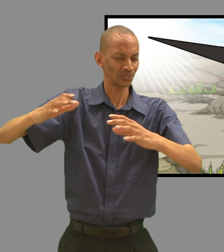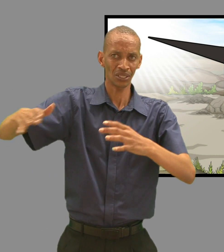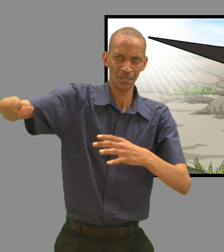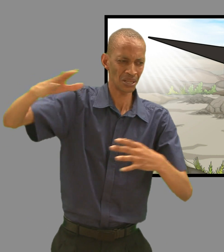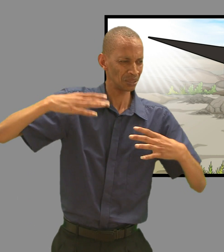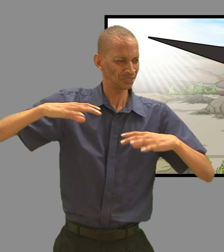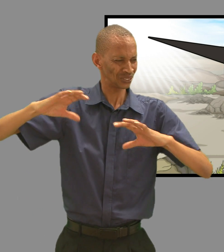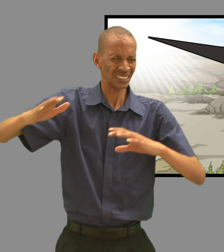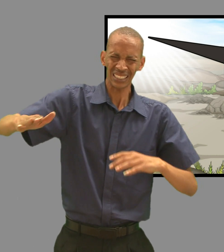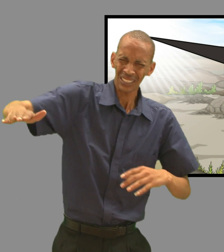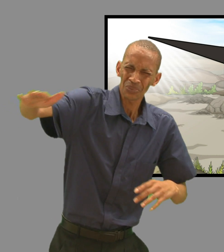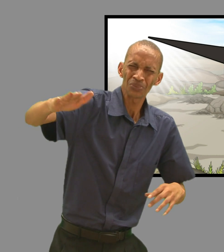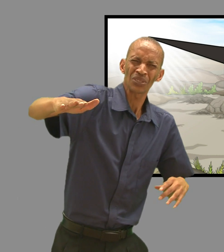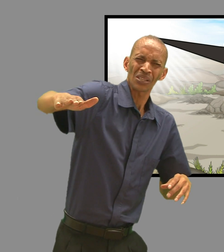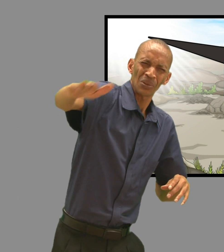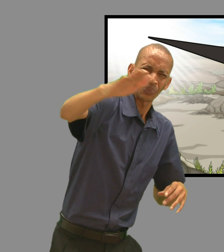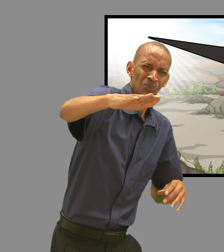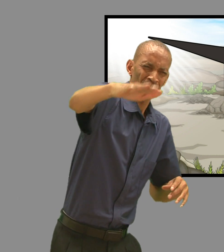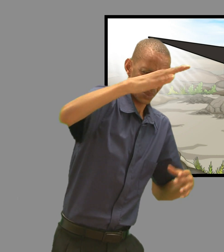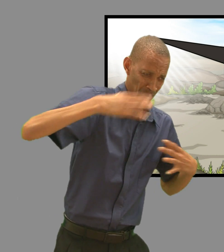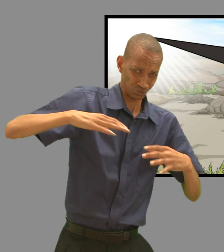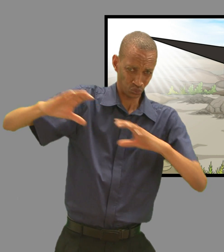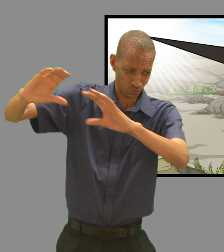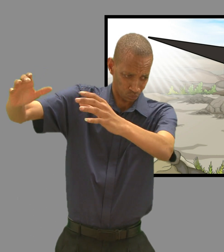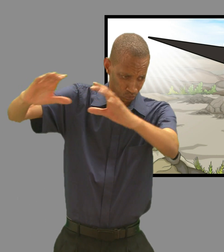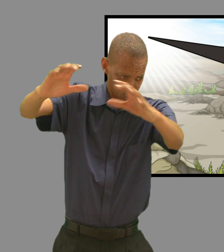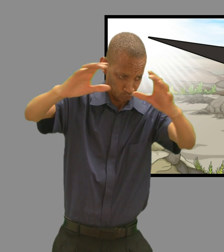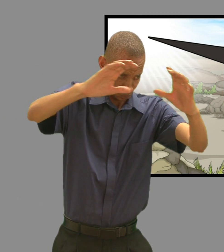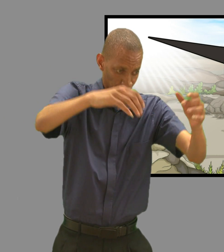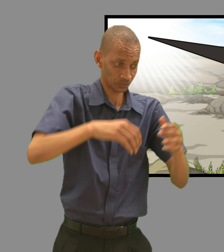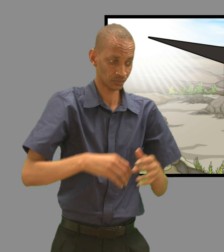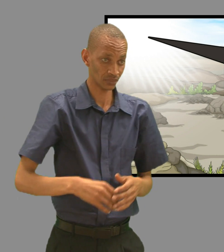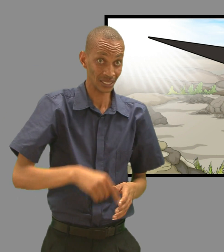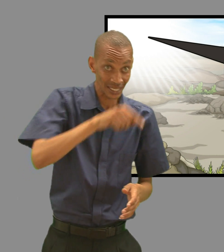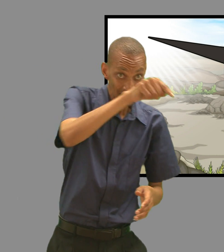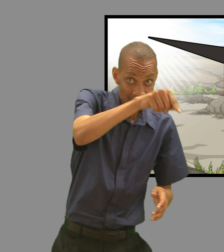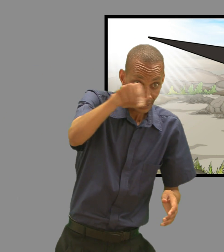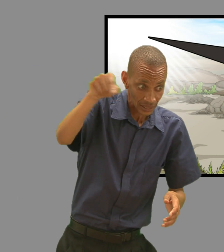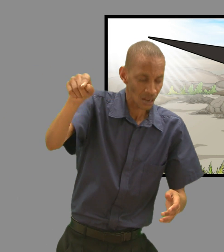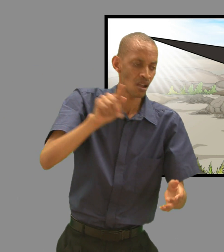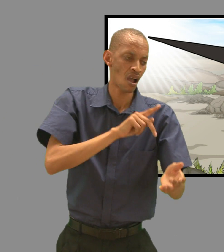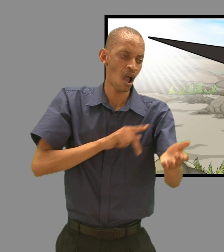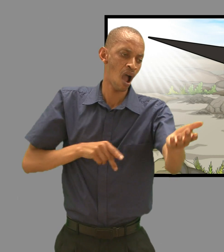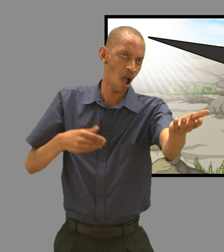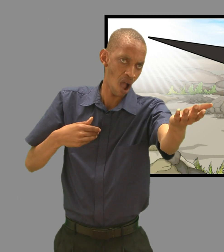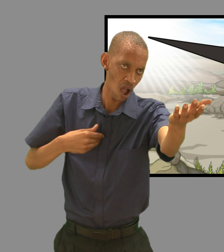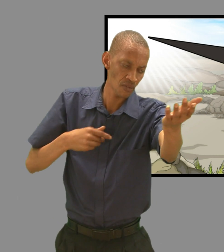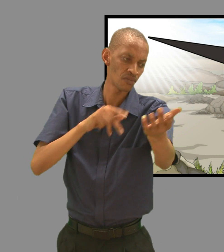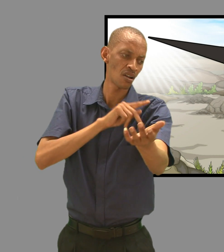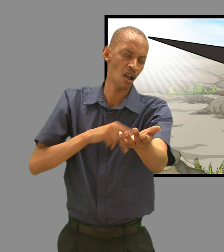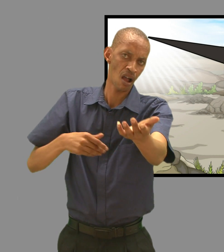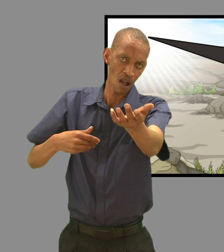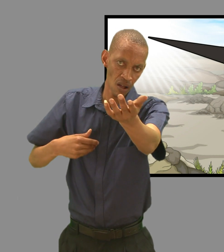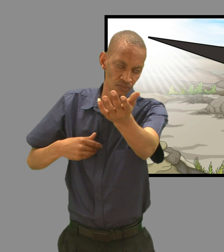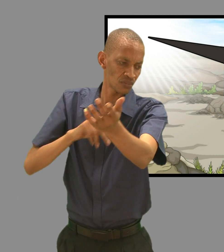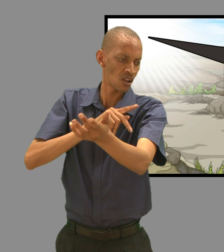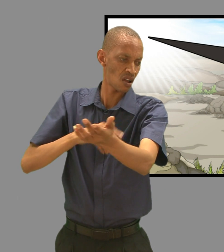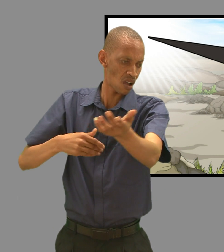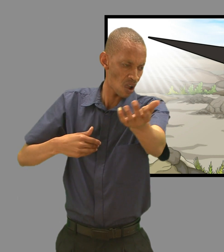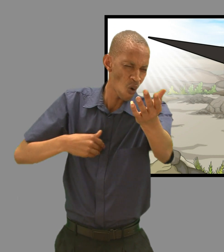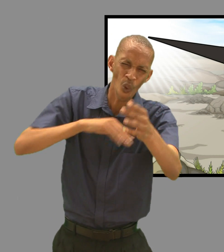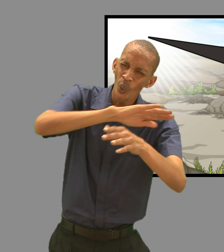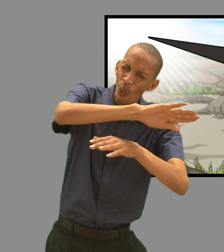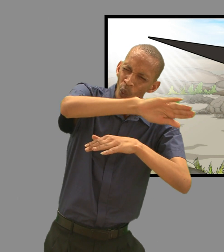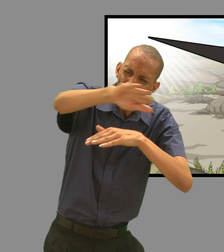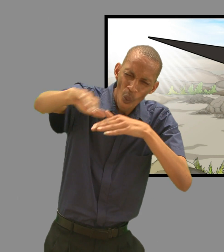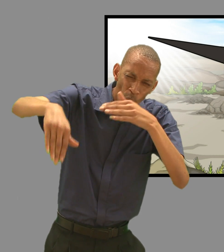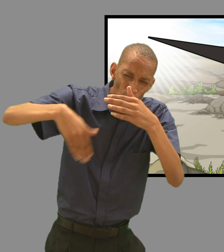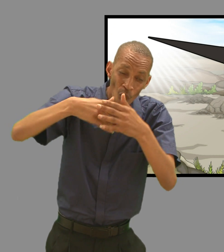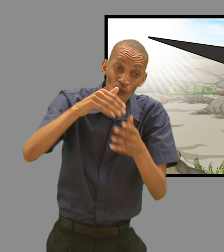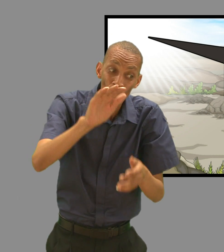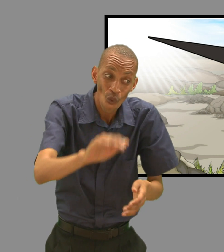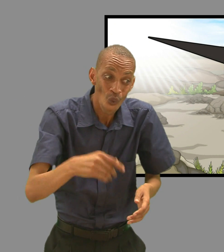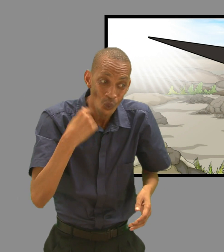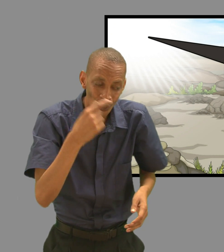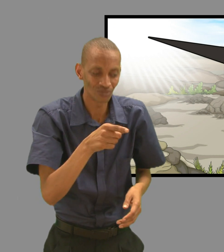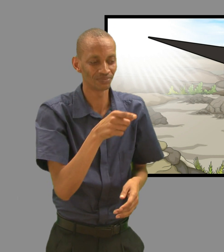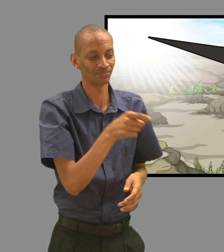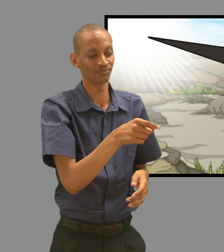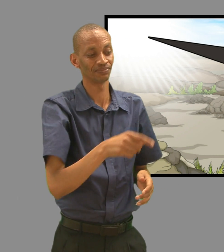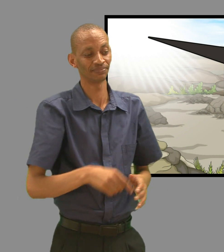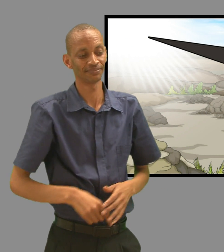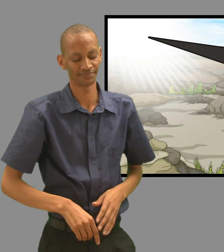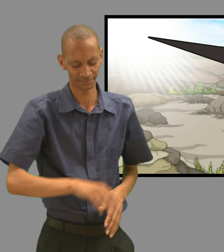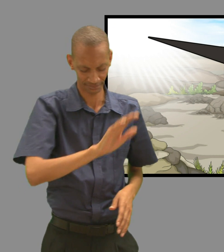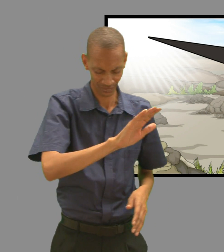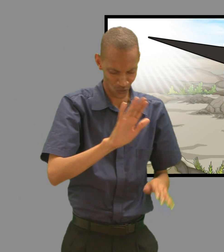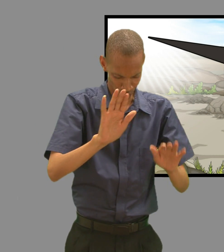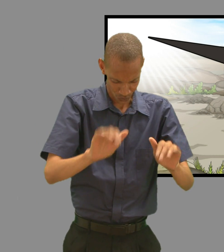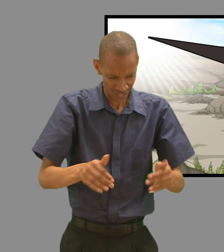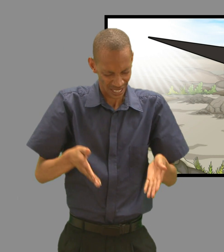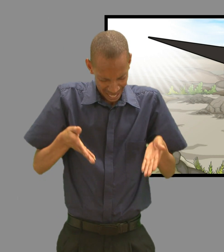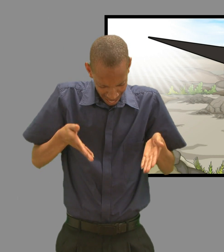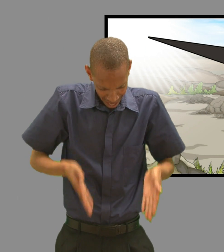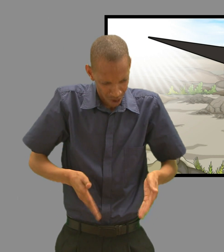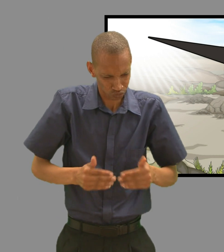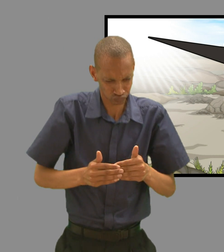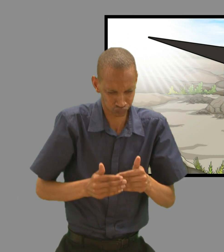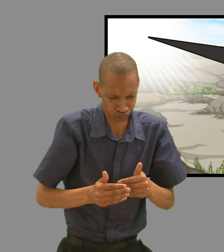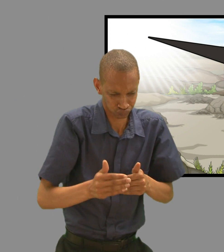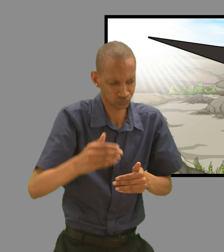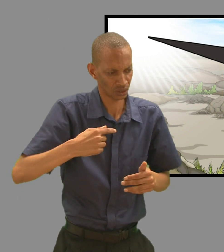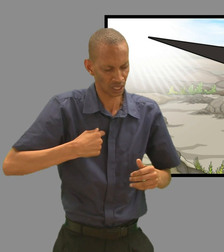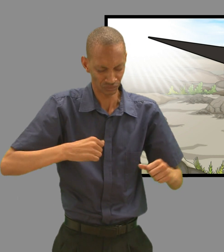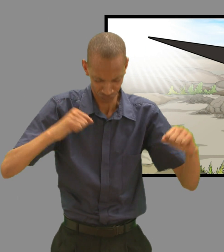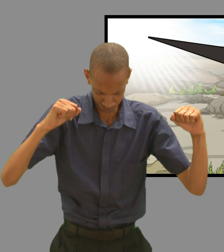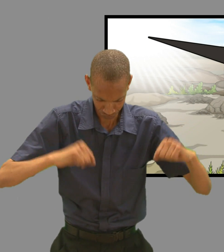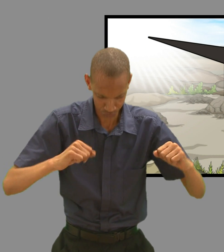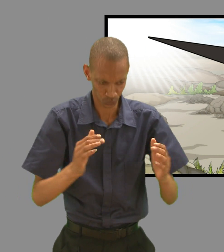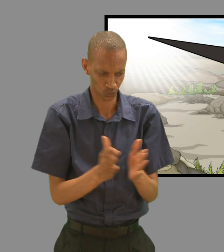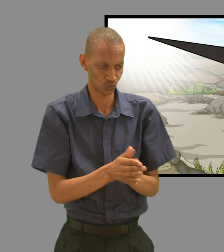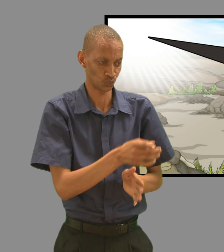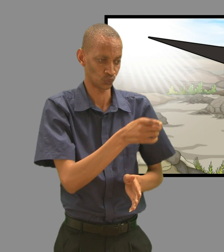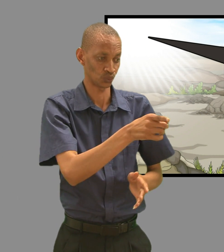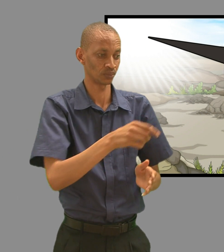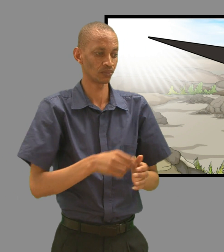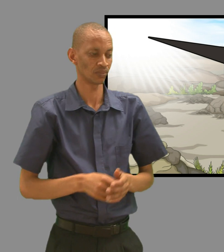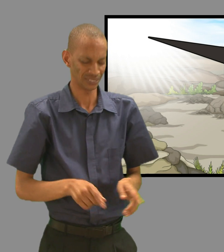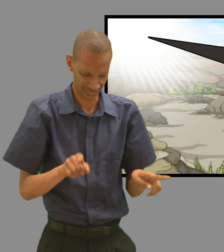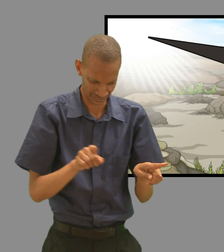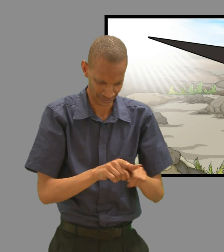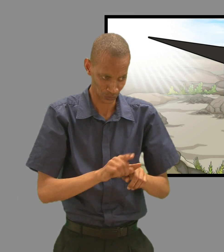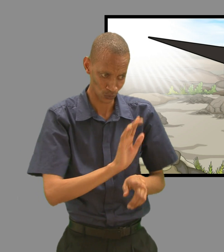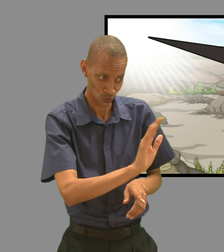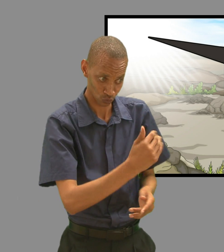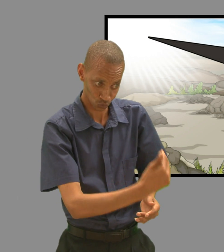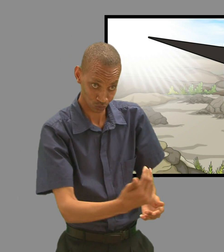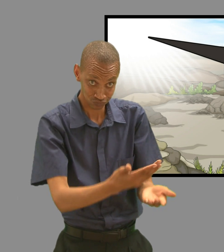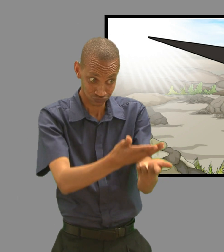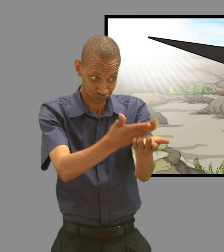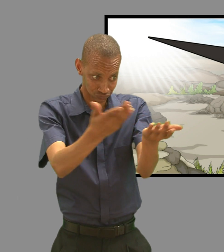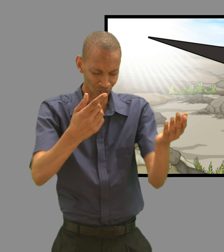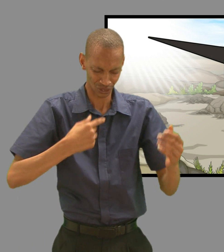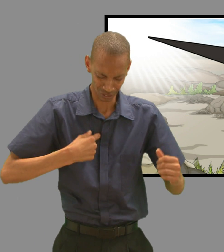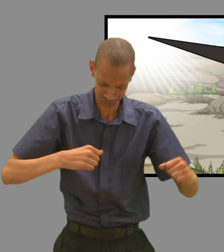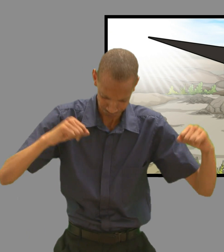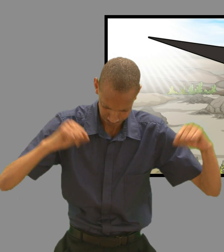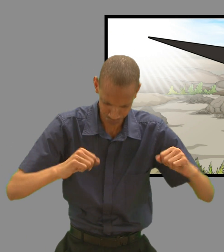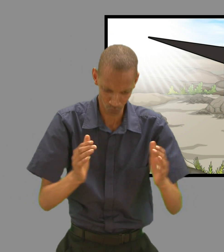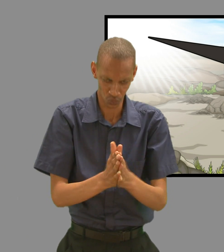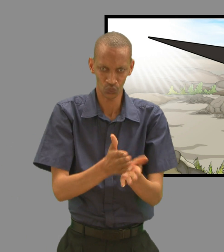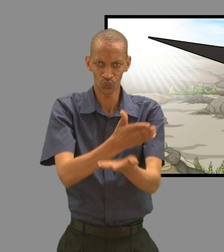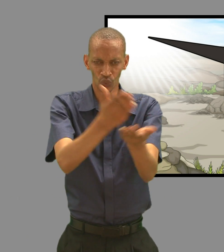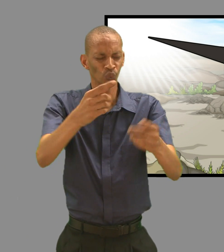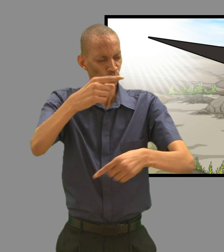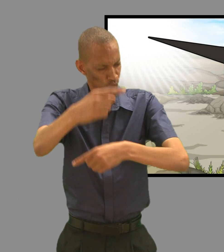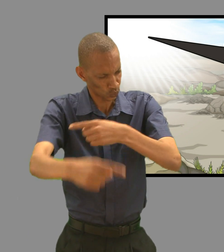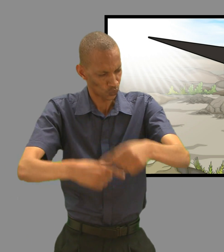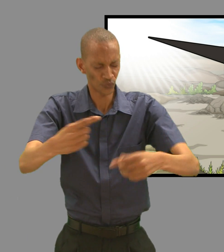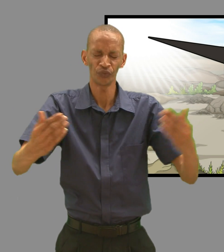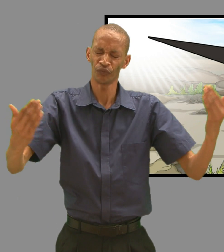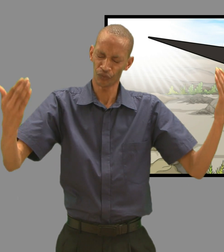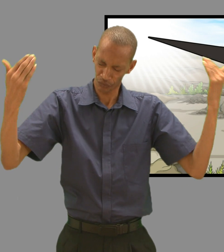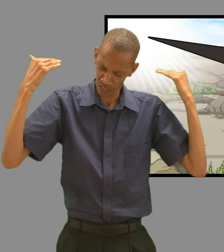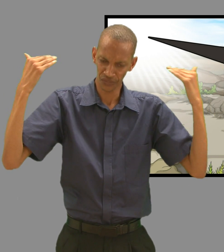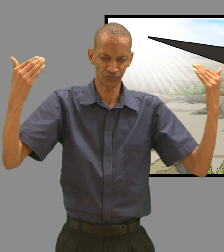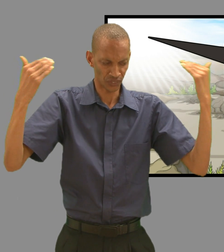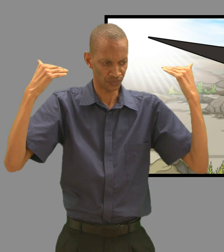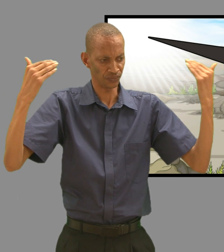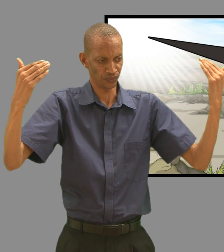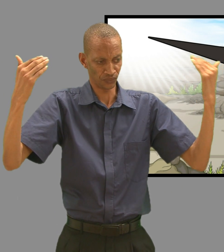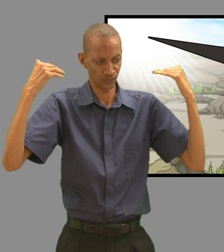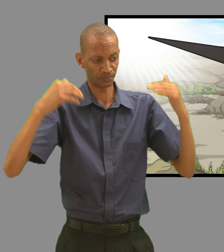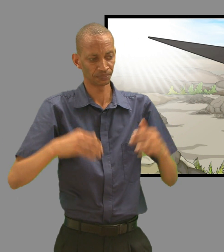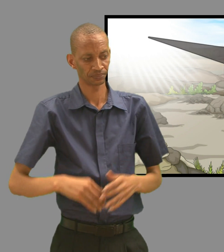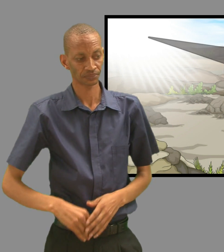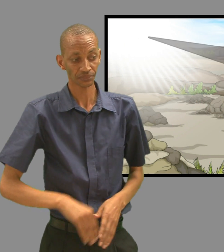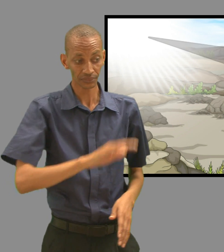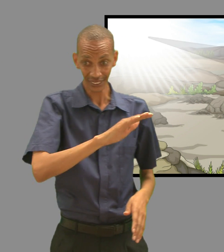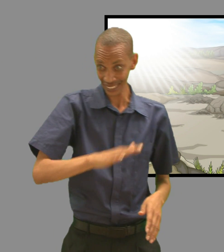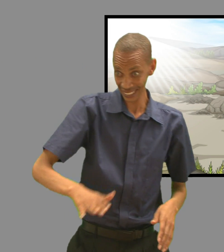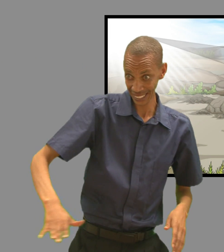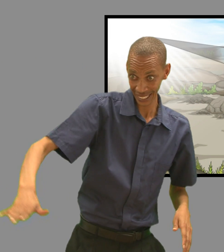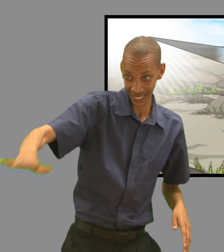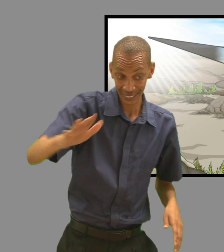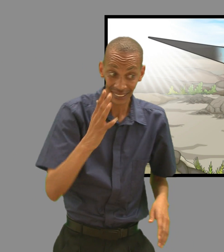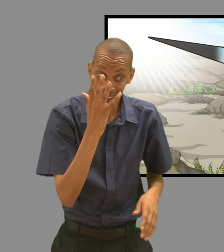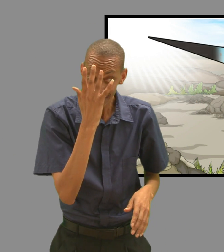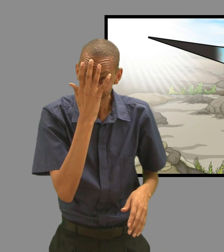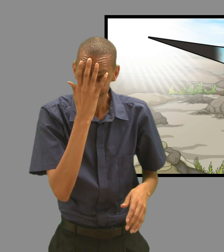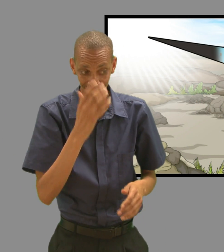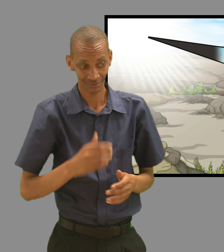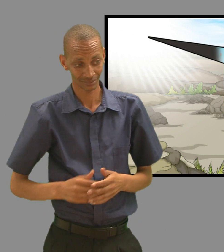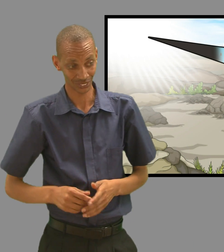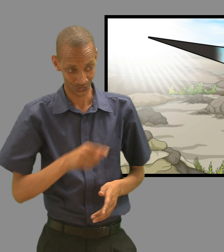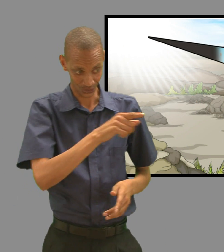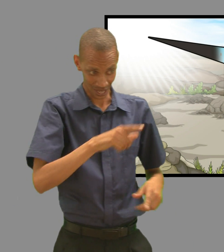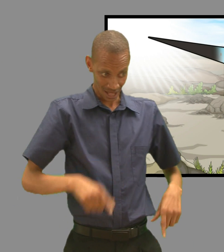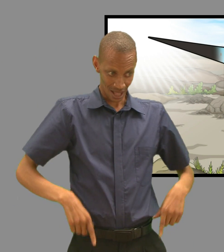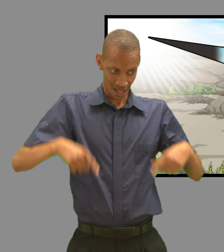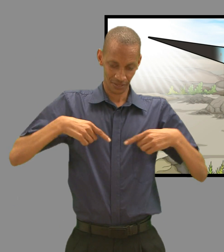I will establish My covenant as an everlasting covenant between Me and you and your descendants after you, to be your God and the God of your descendants after you.